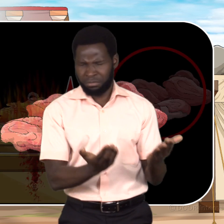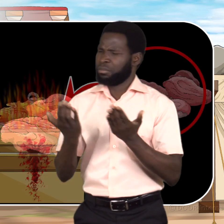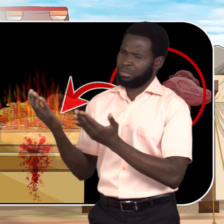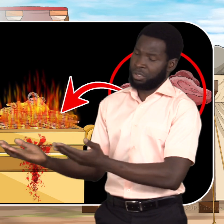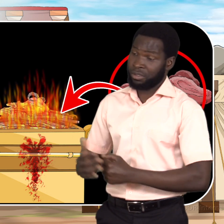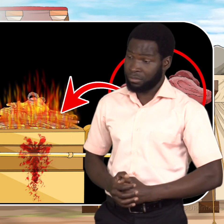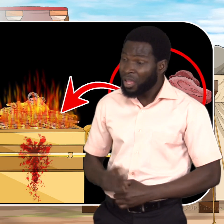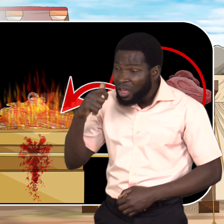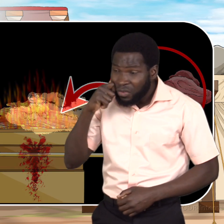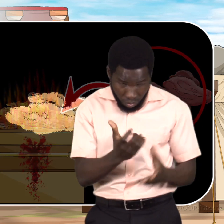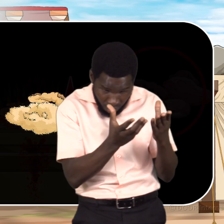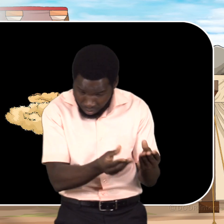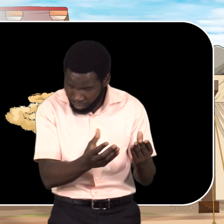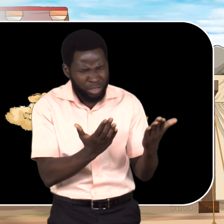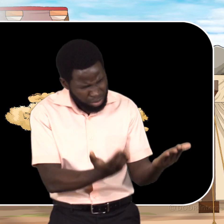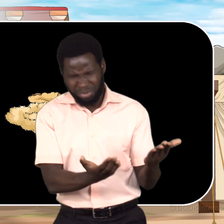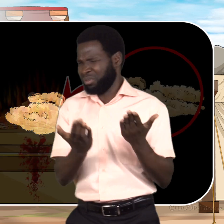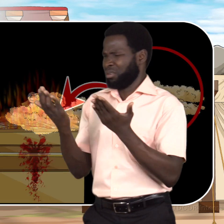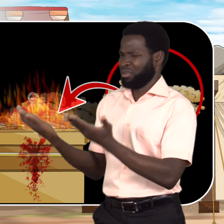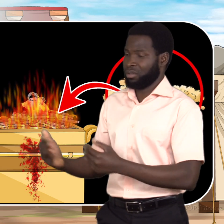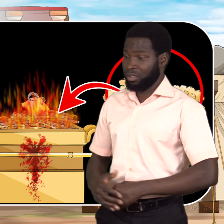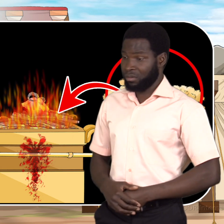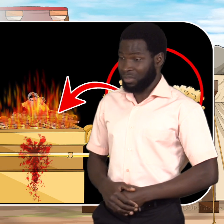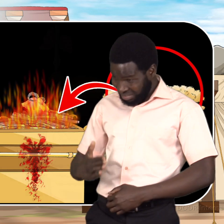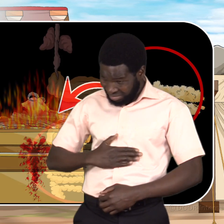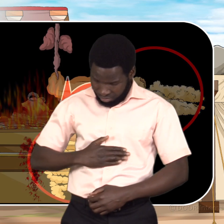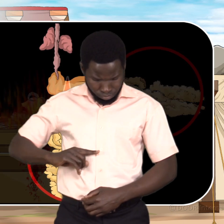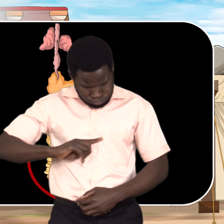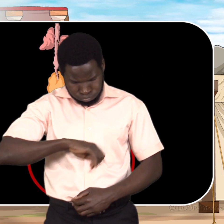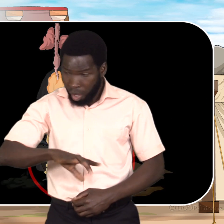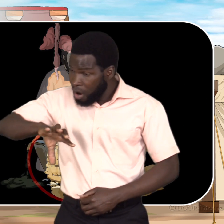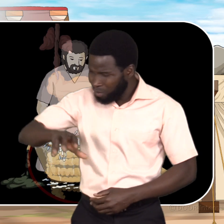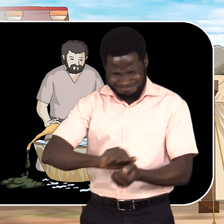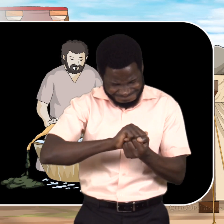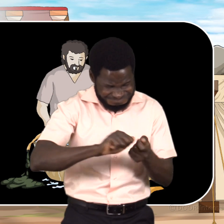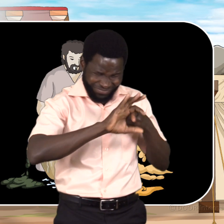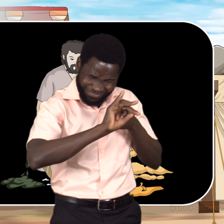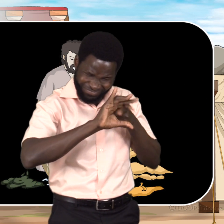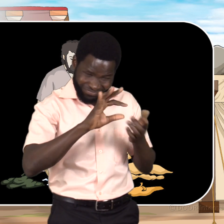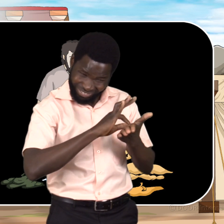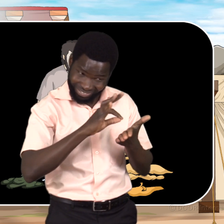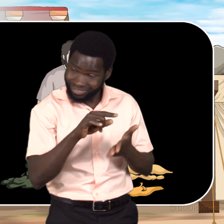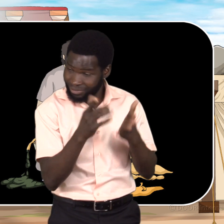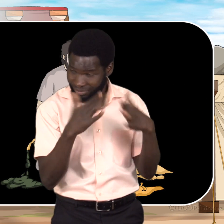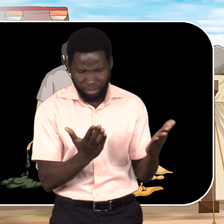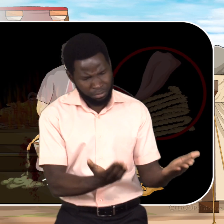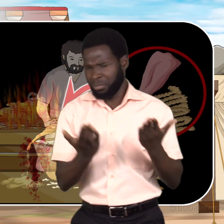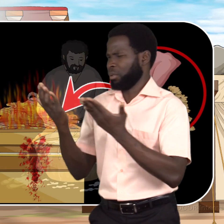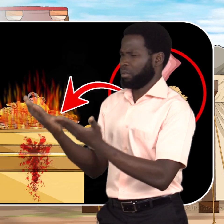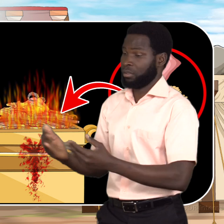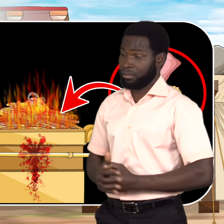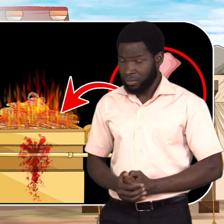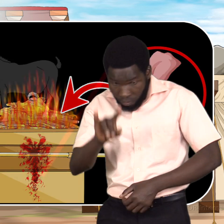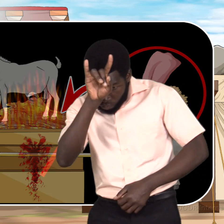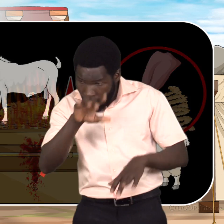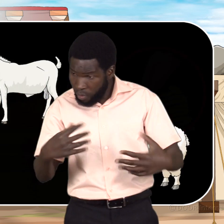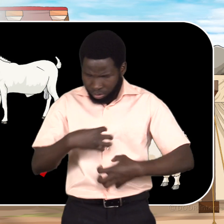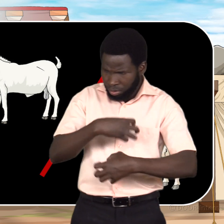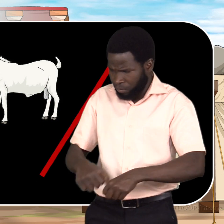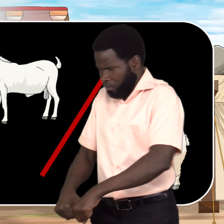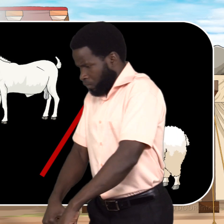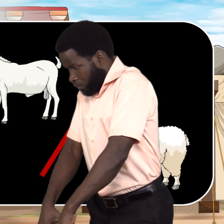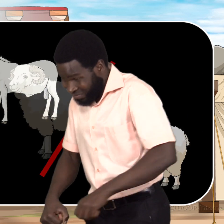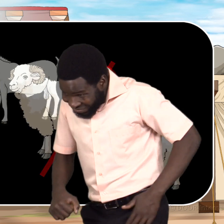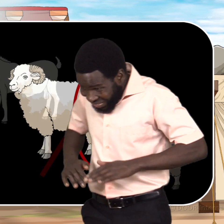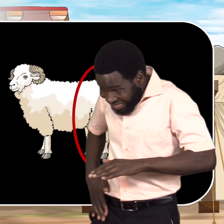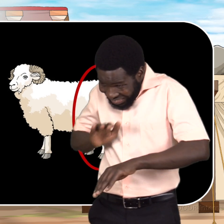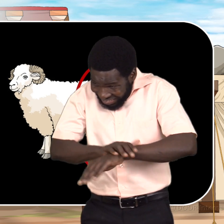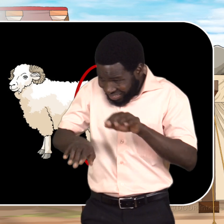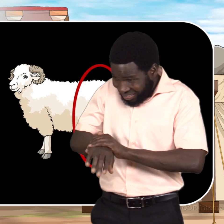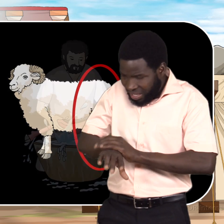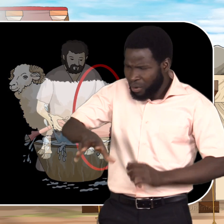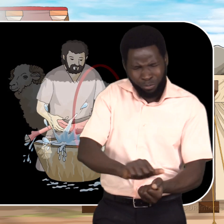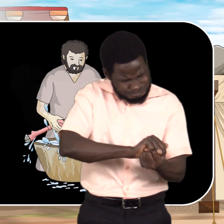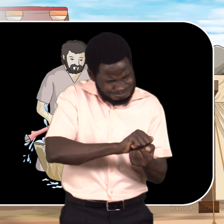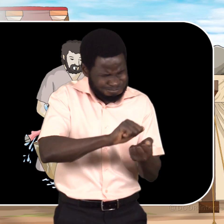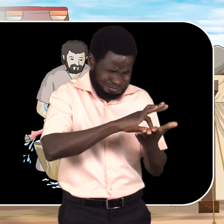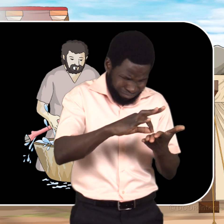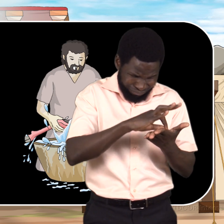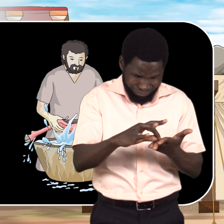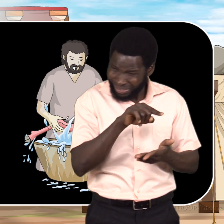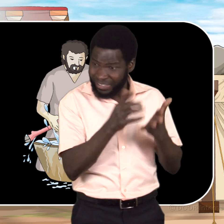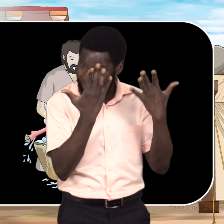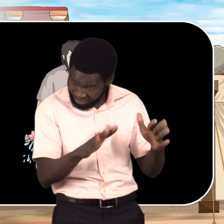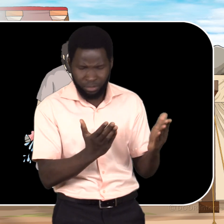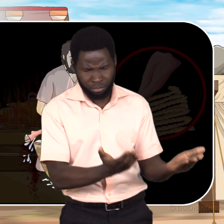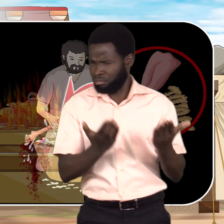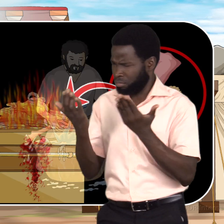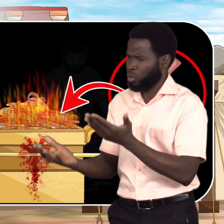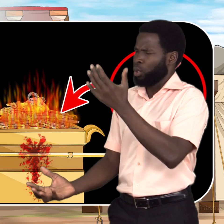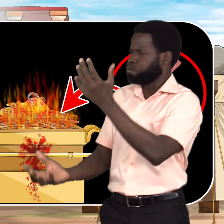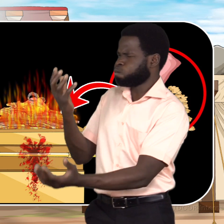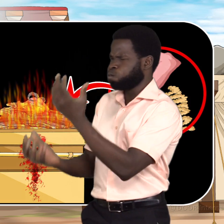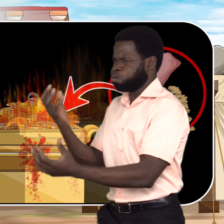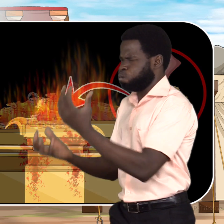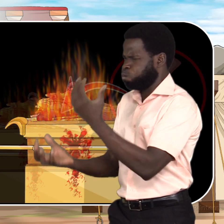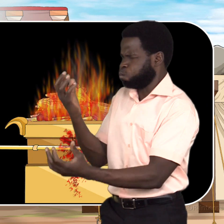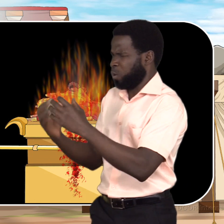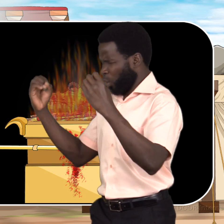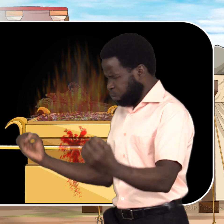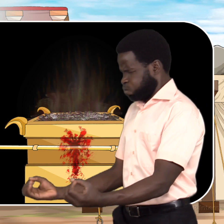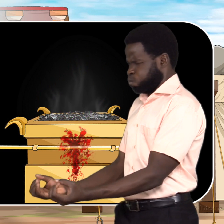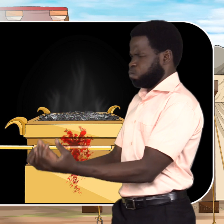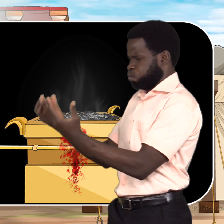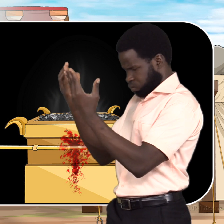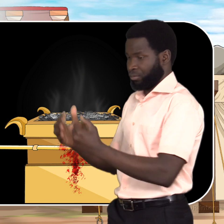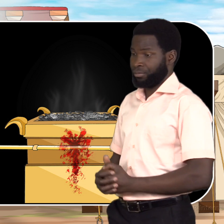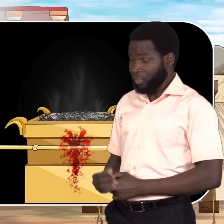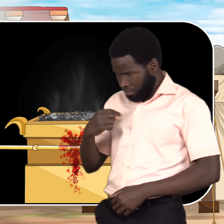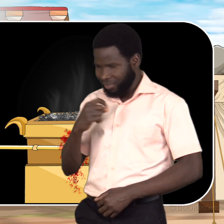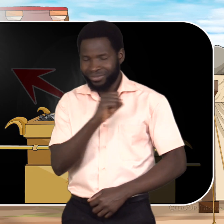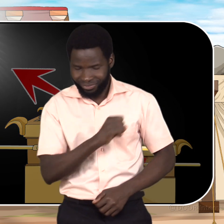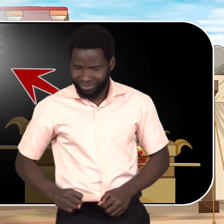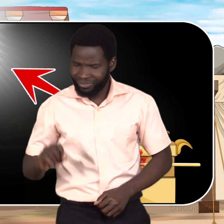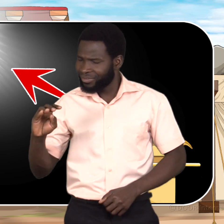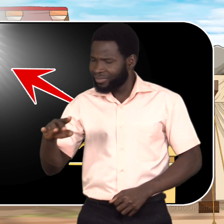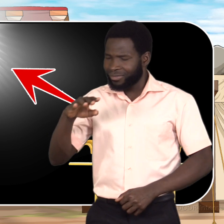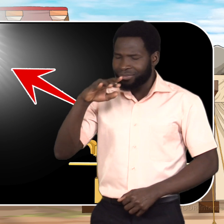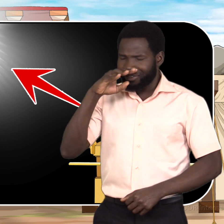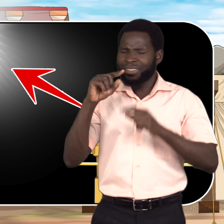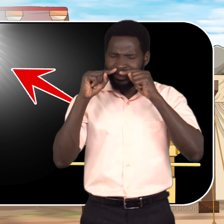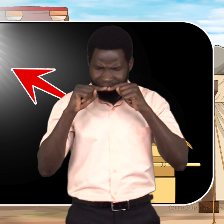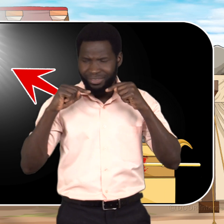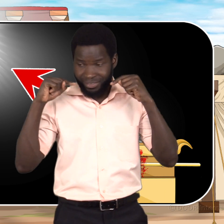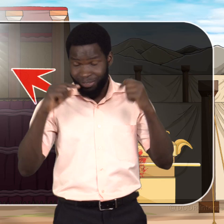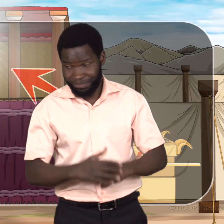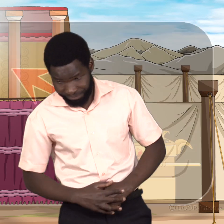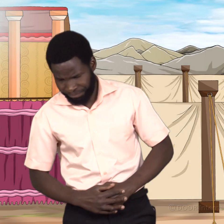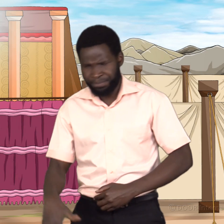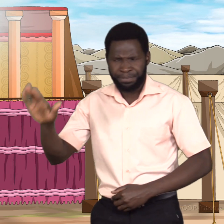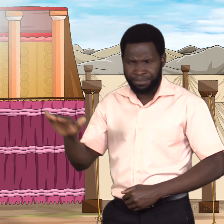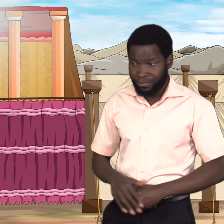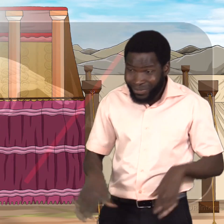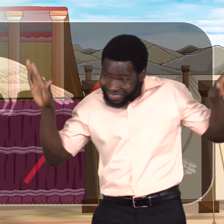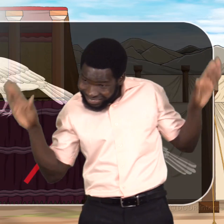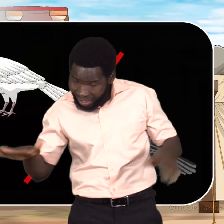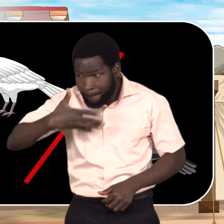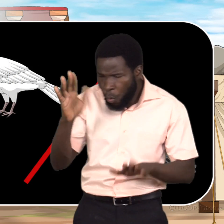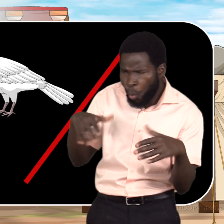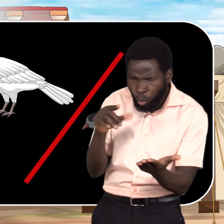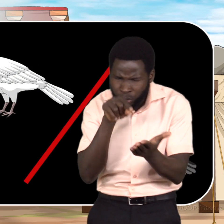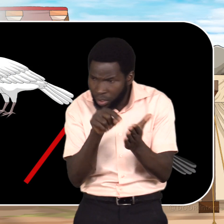it is a burnt offering, an offering made by fire, a pleasing aroma to the LORD.